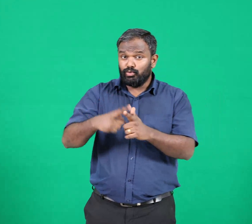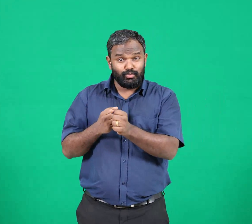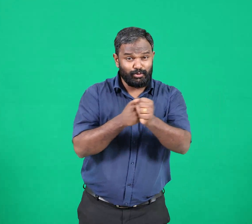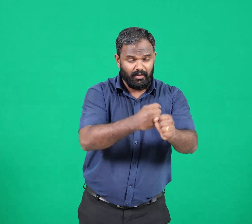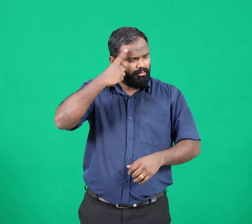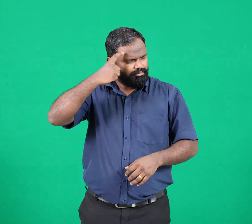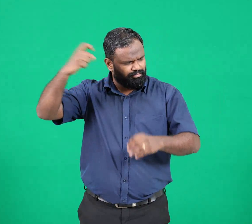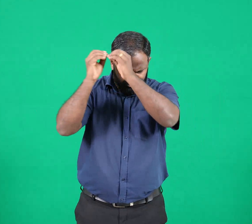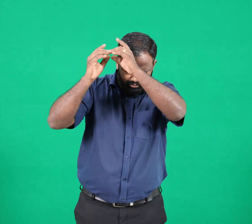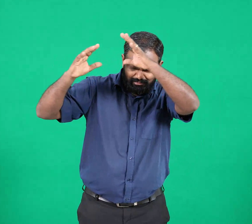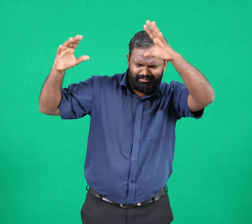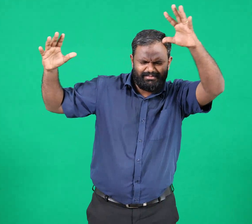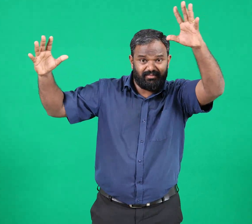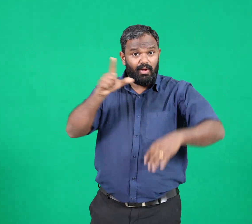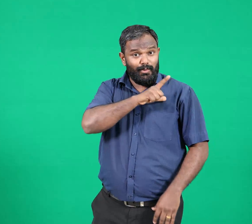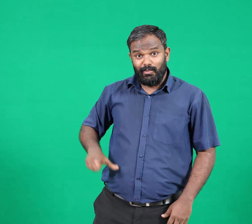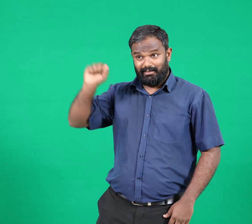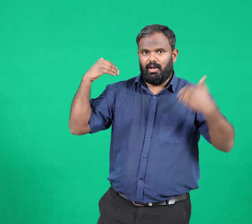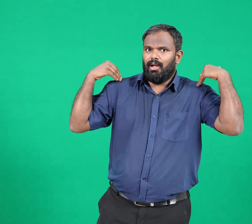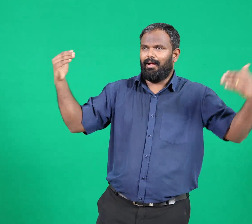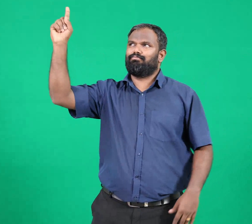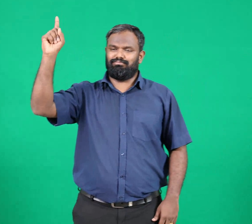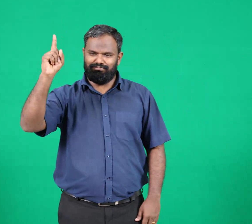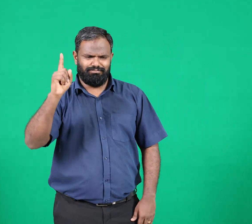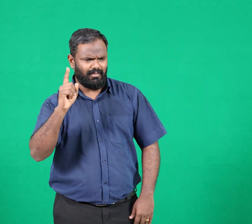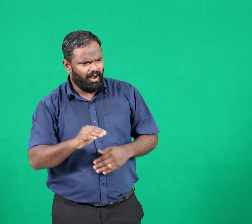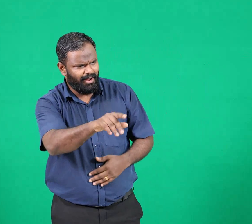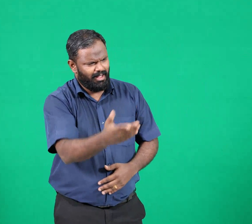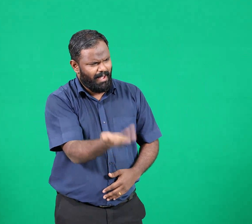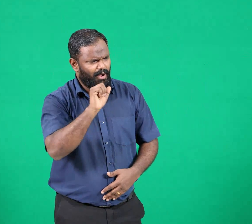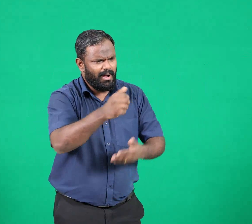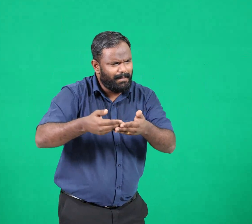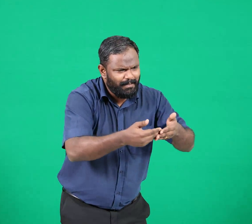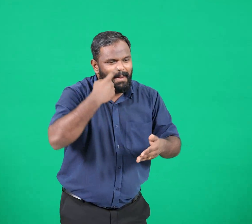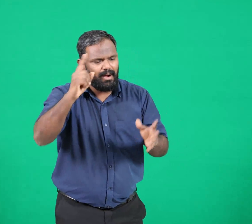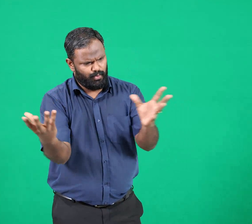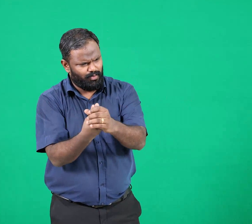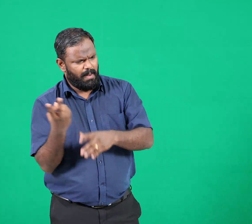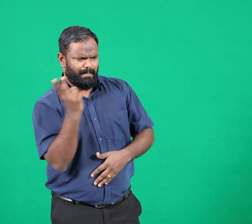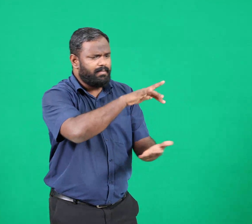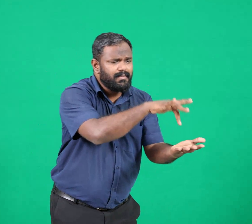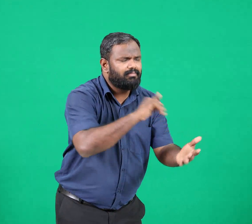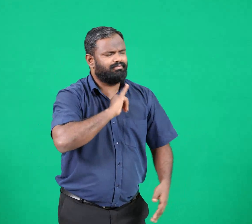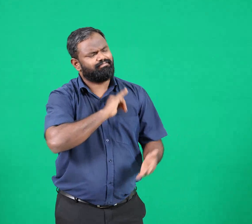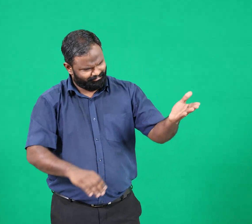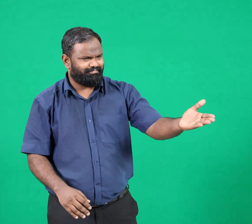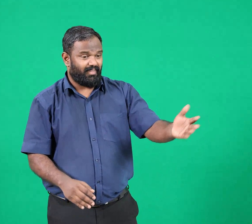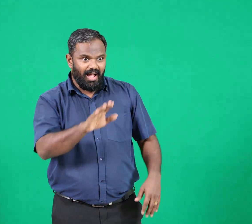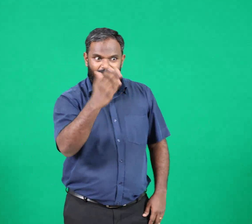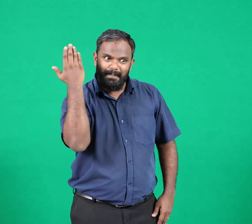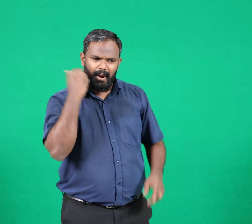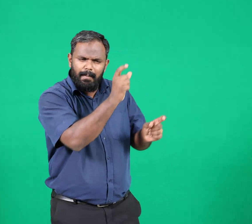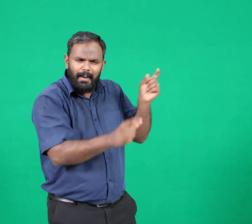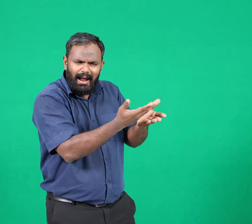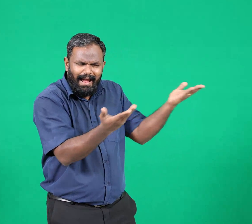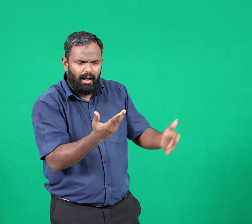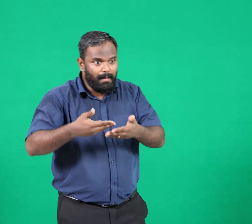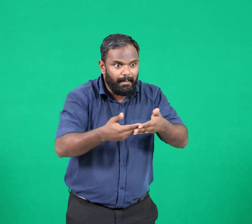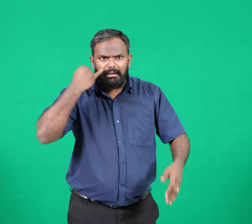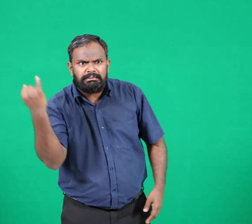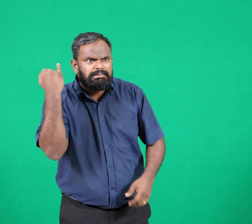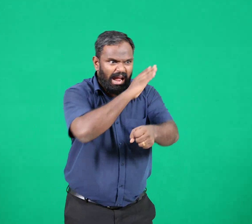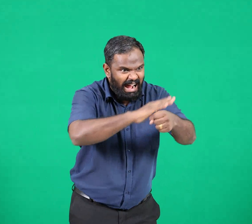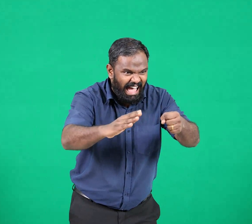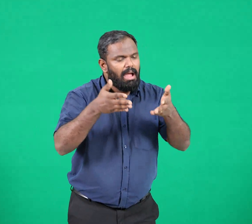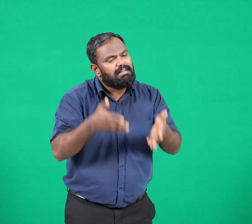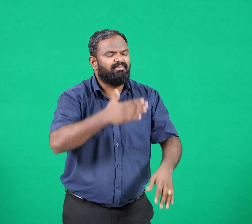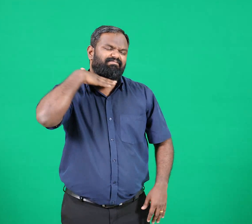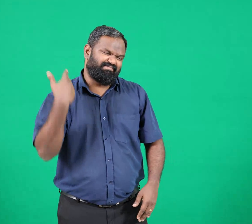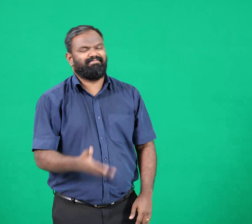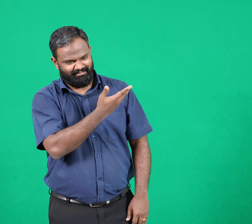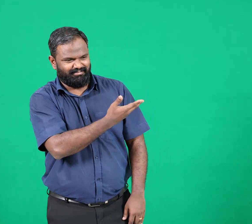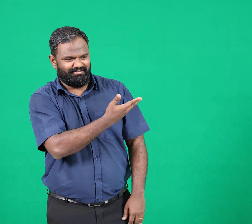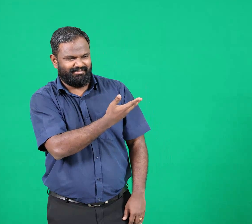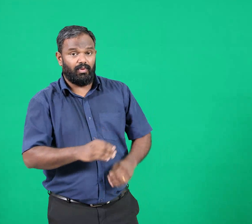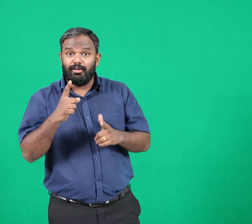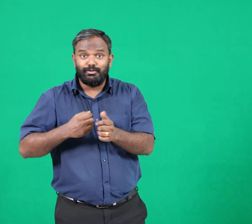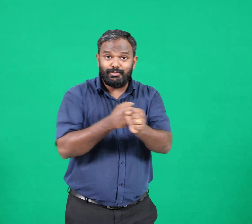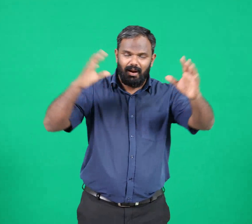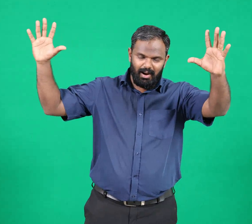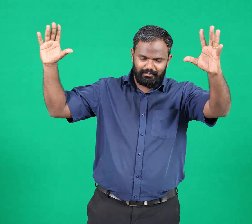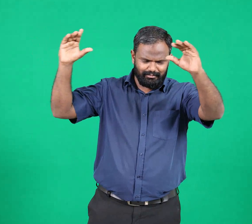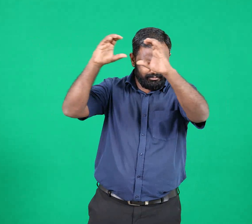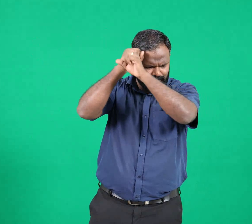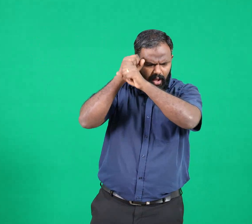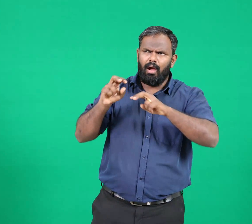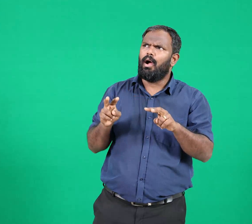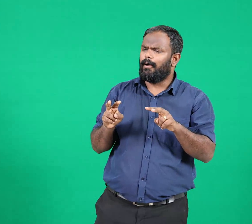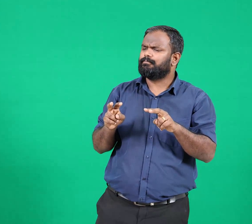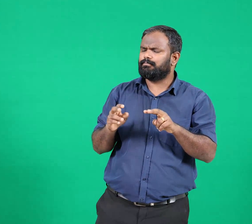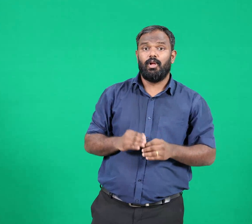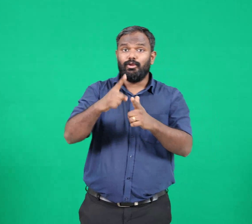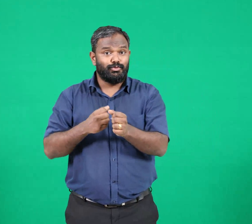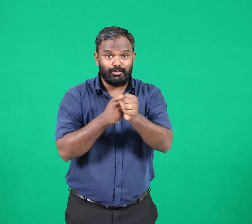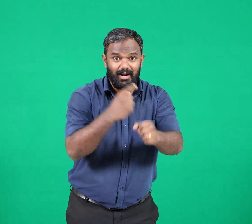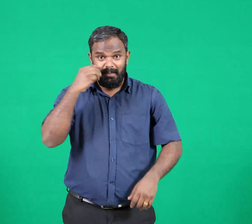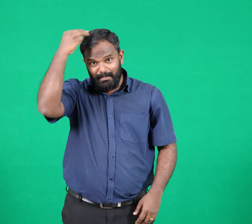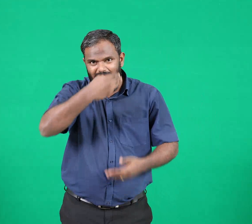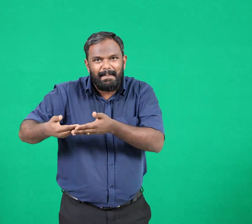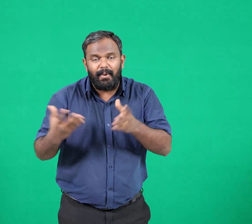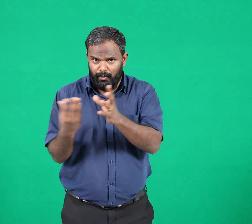" Take the Child and His mother and go to the land of Israel, for those seeking the Child's life are now dead."